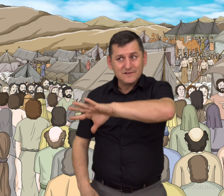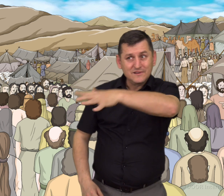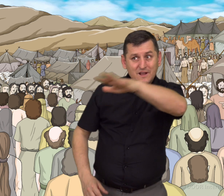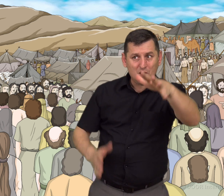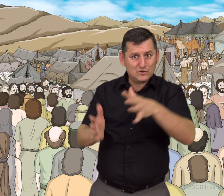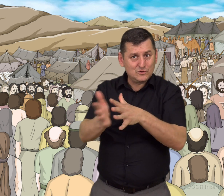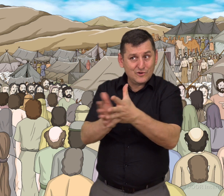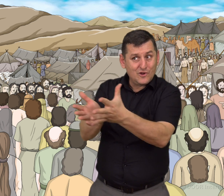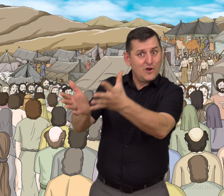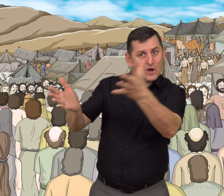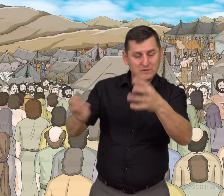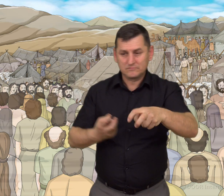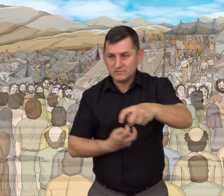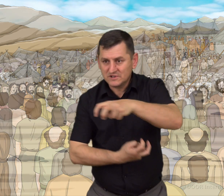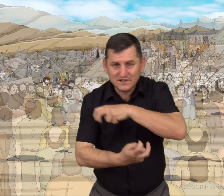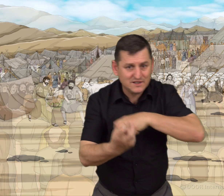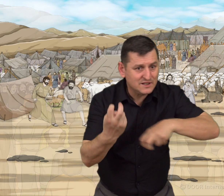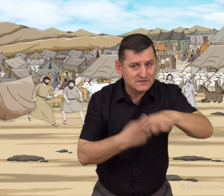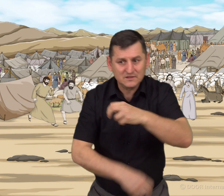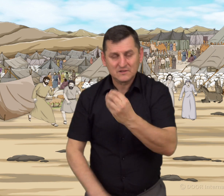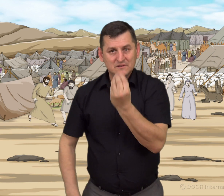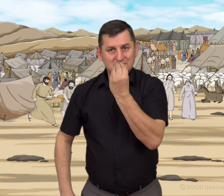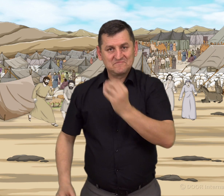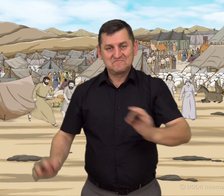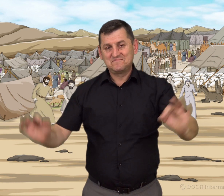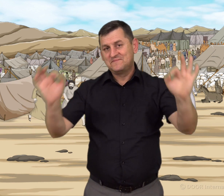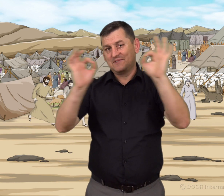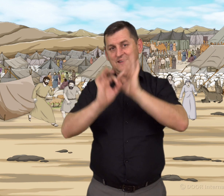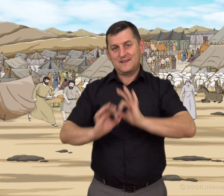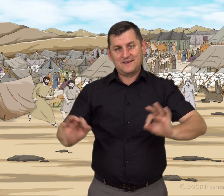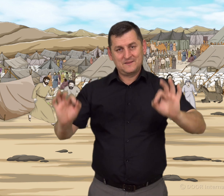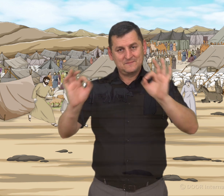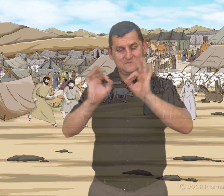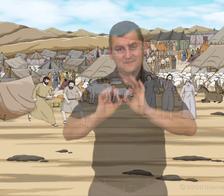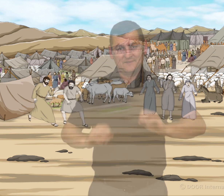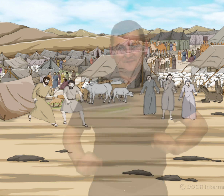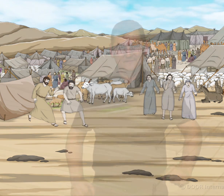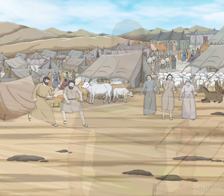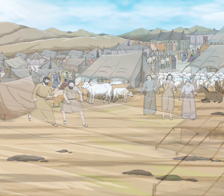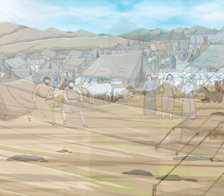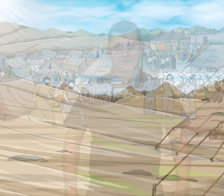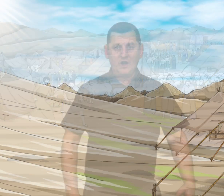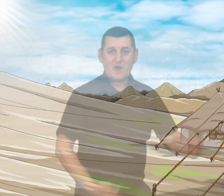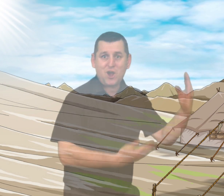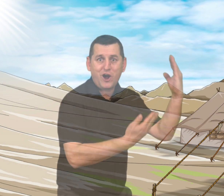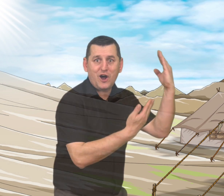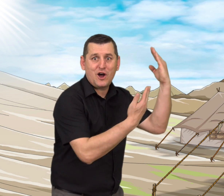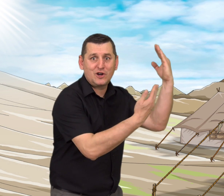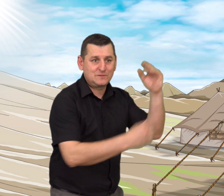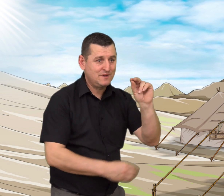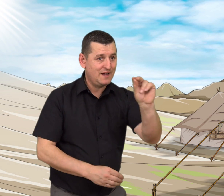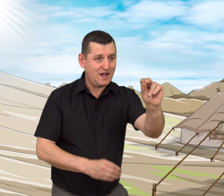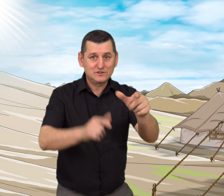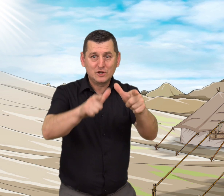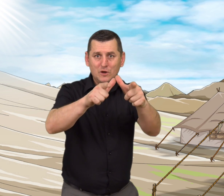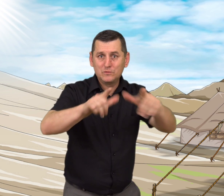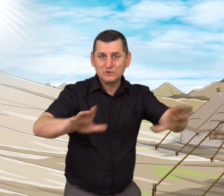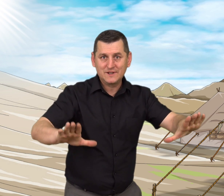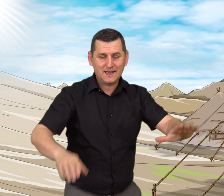Yet on the seventh day some of the people went out to gather, but they did not find anything.